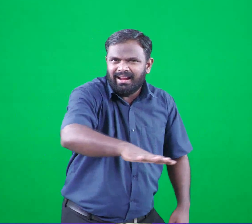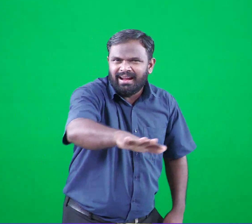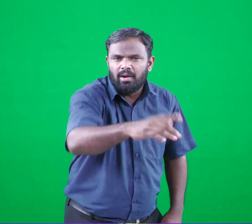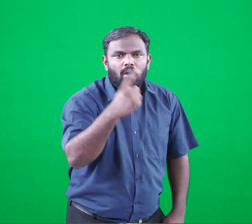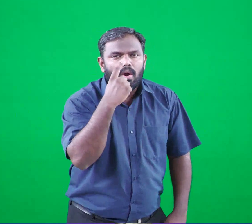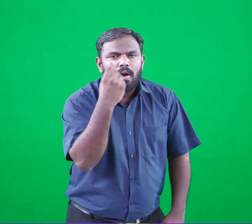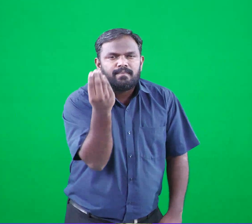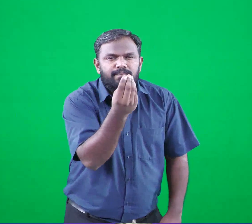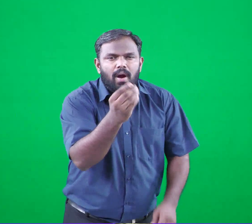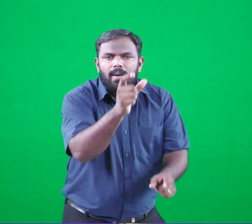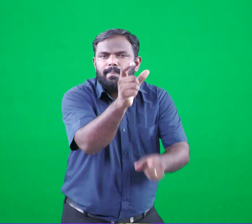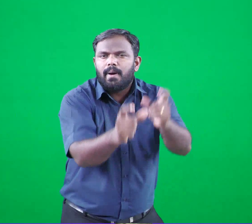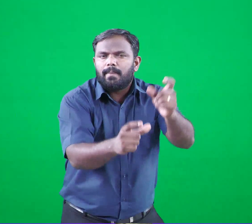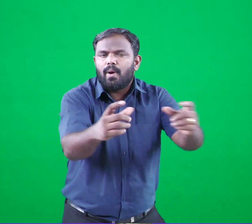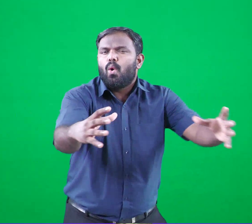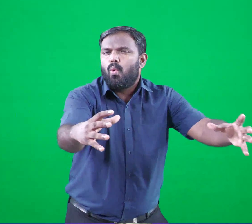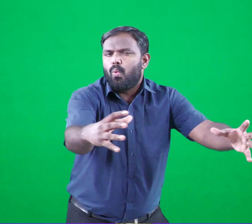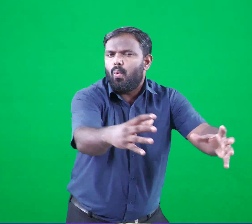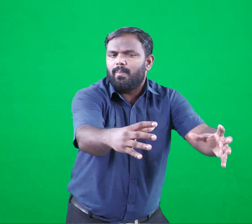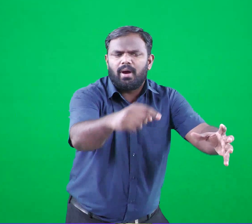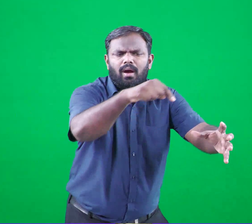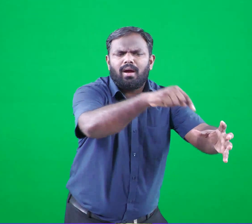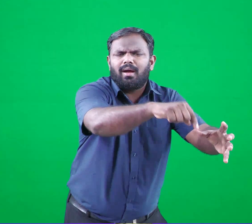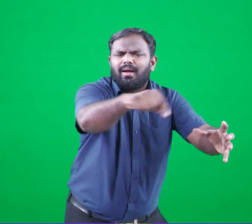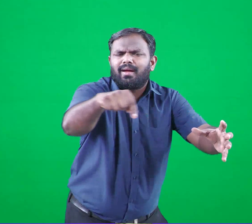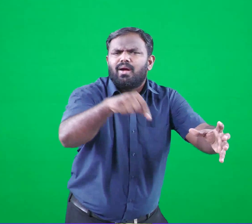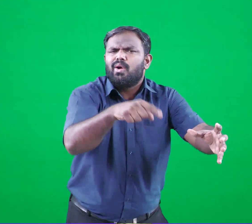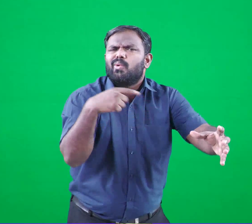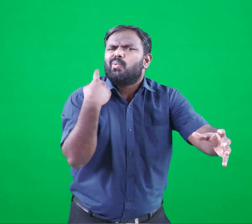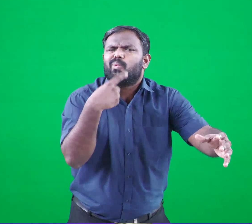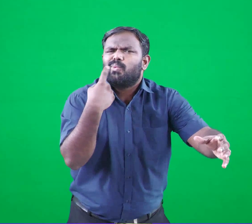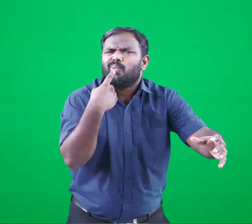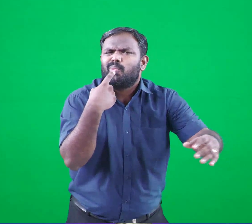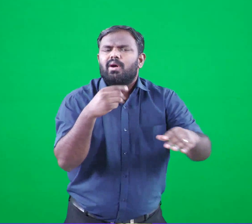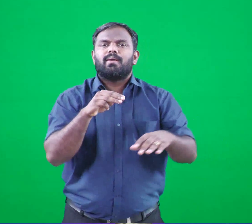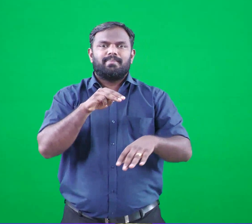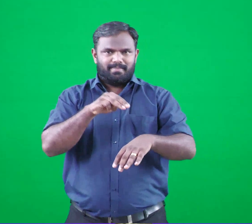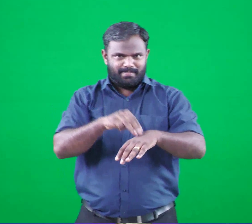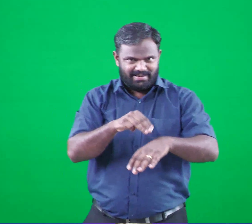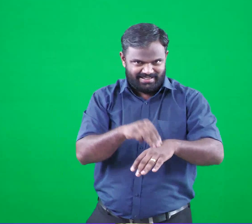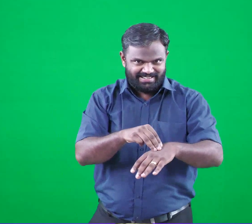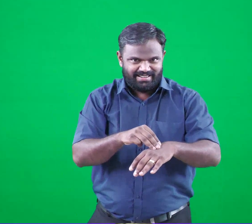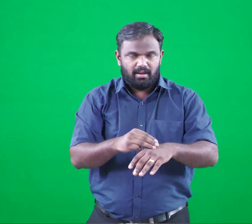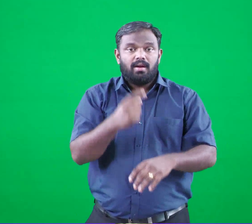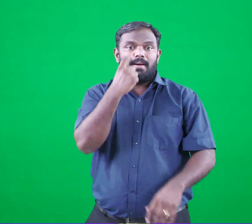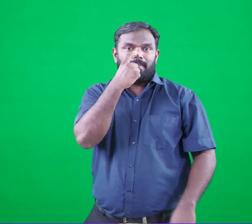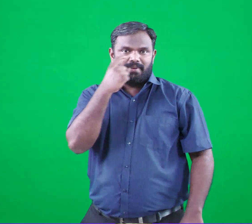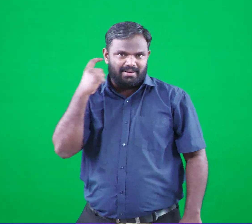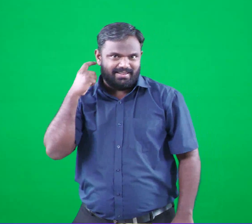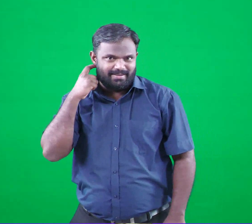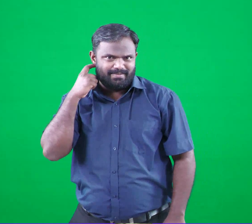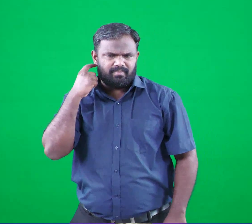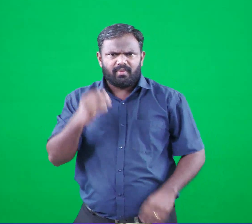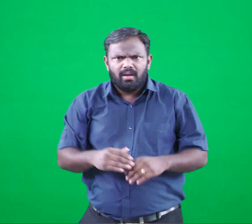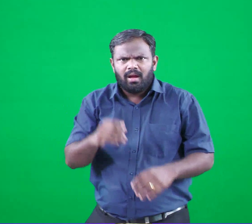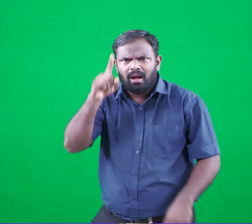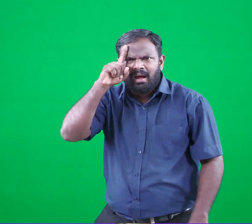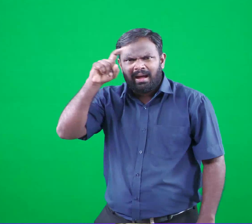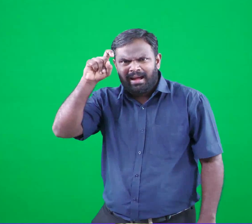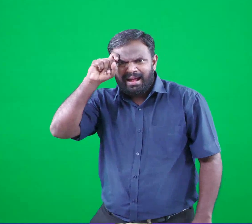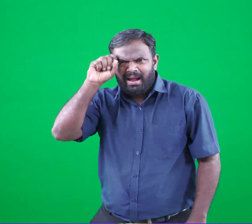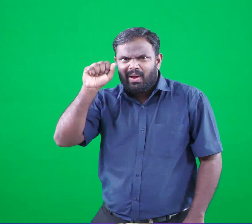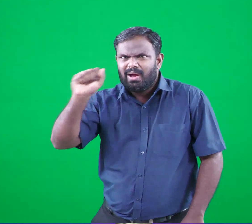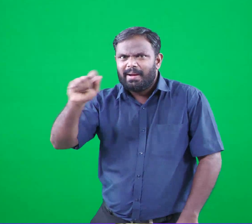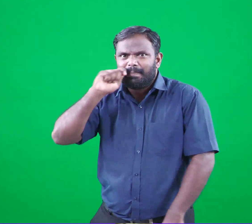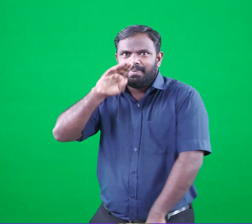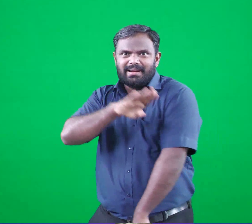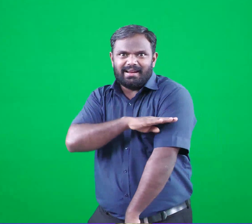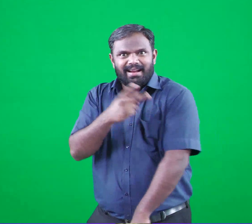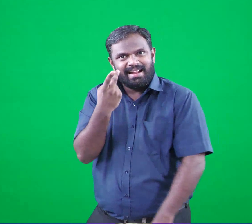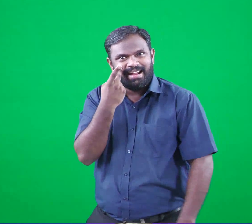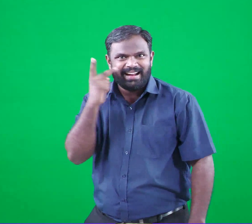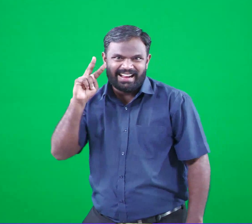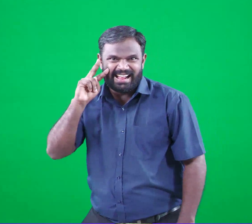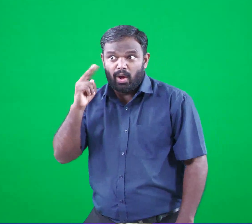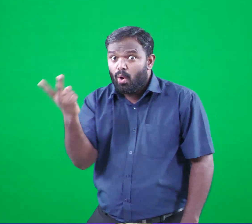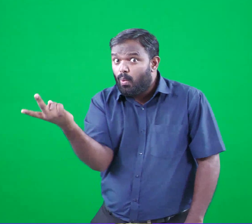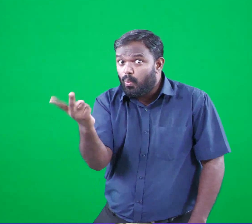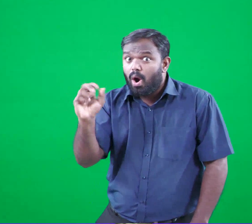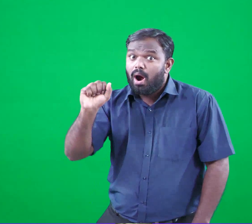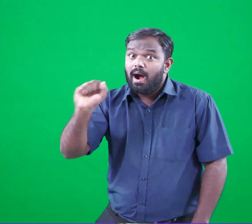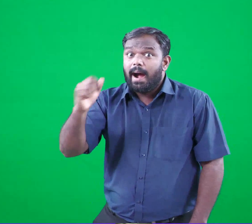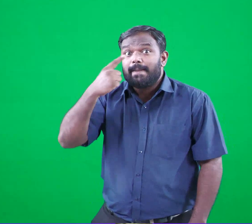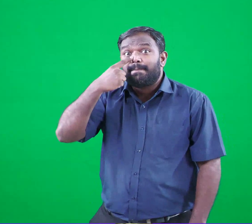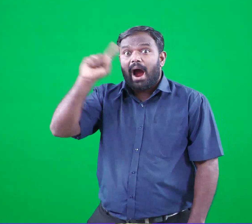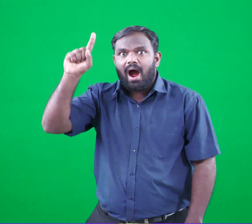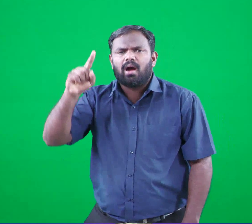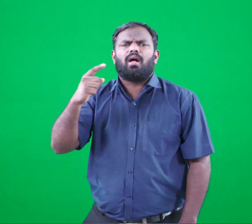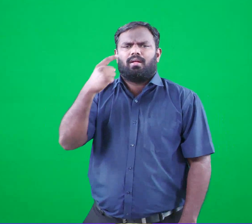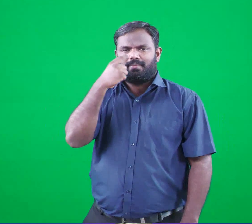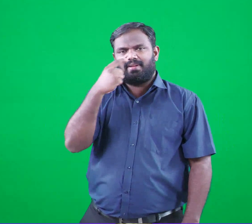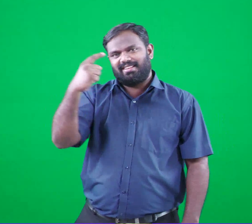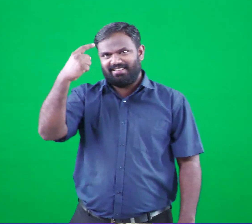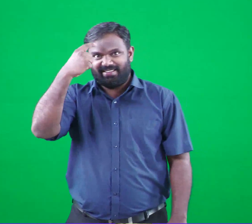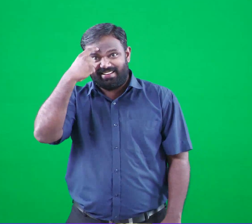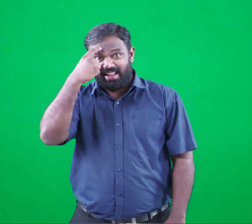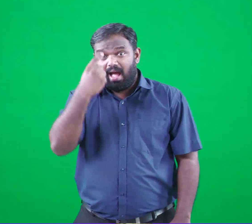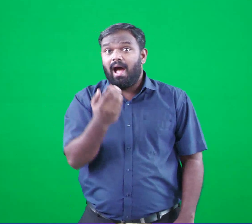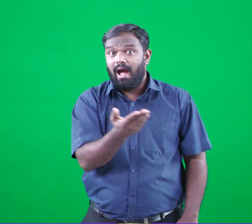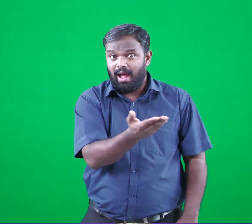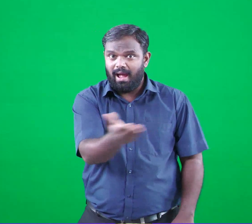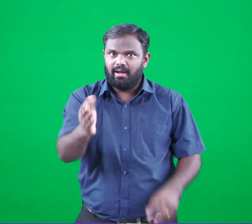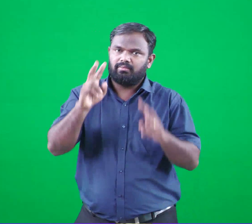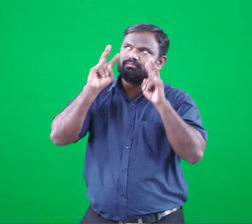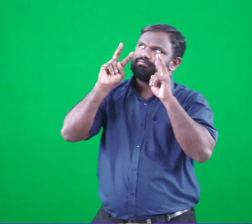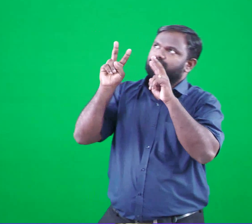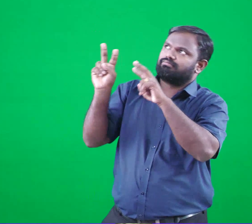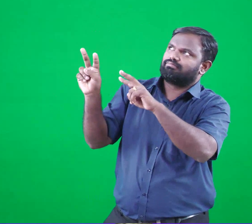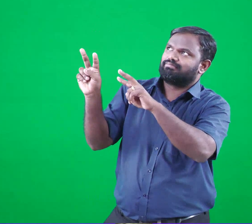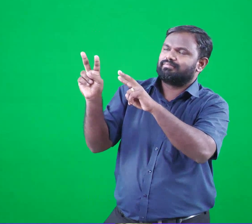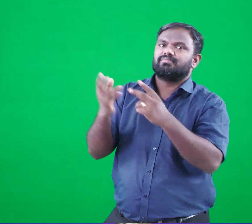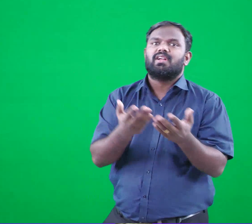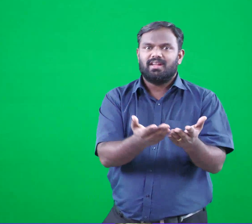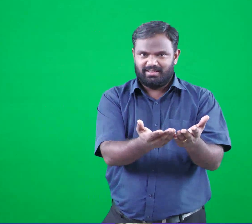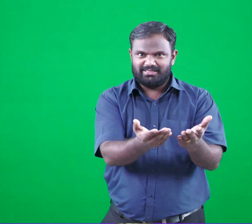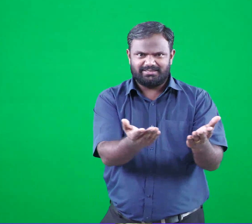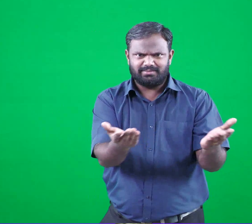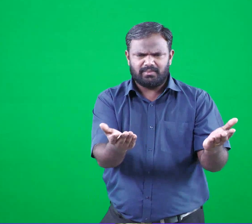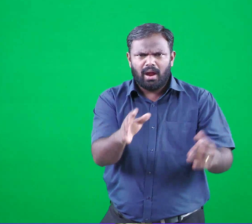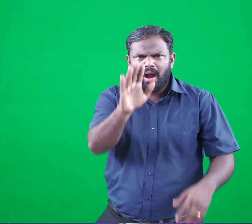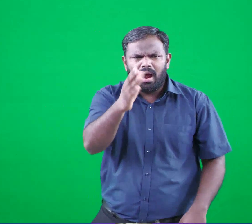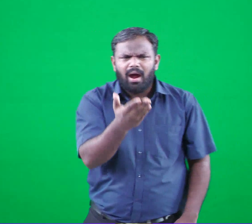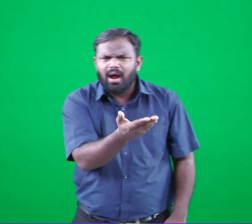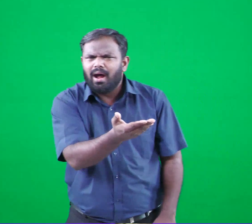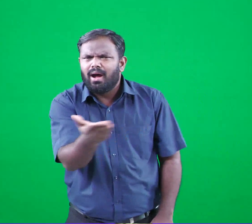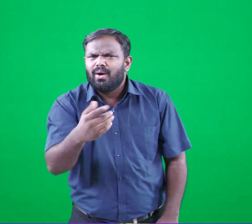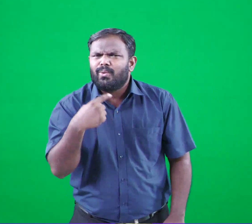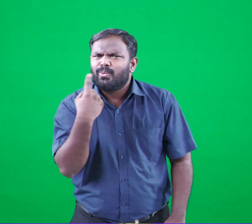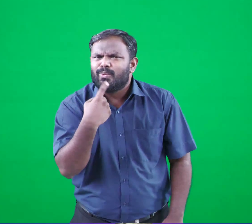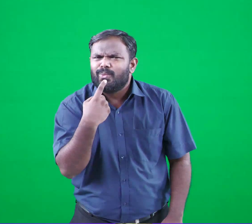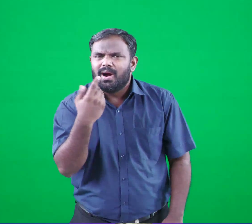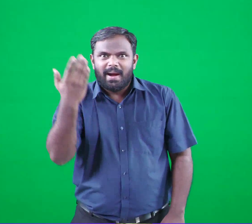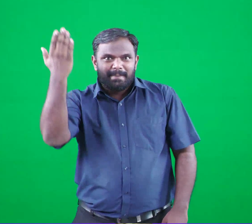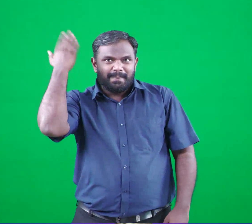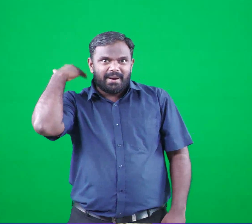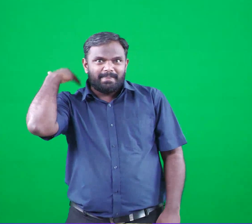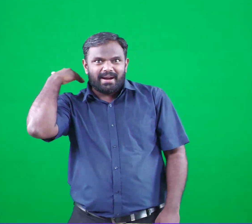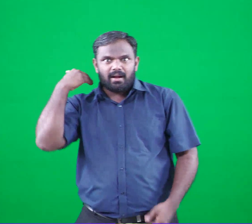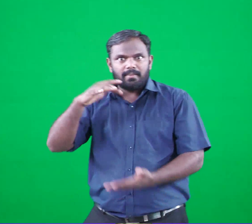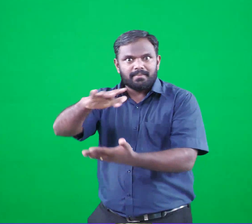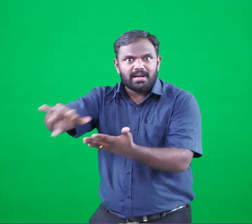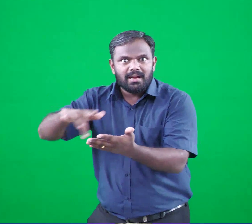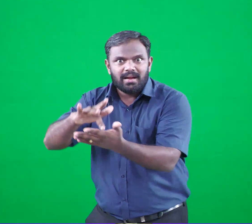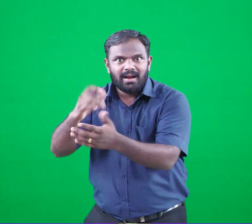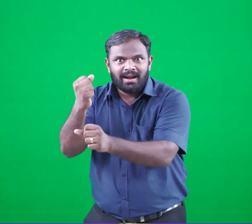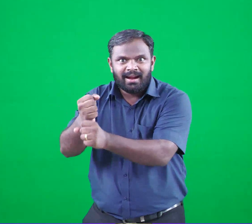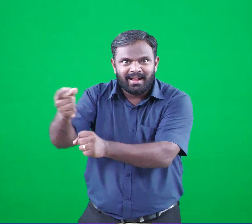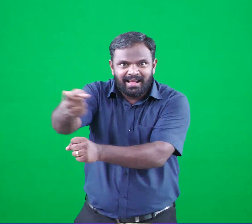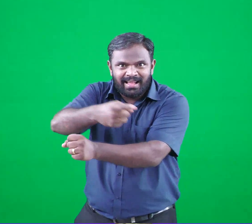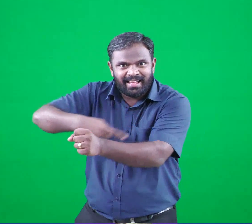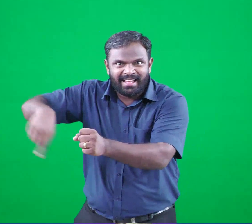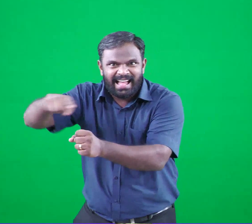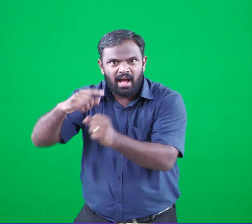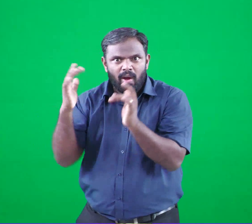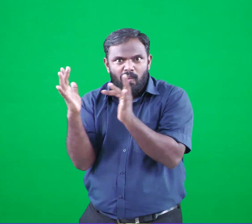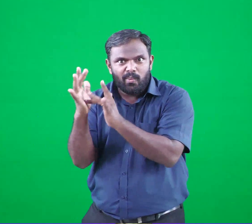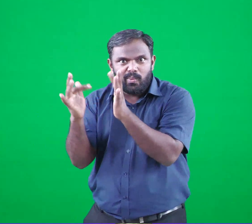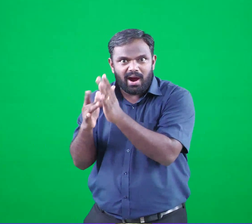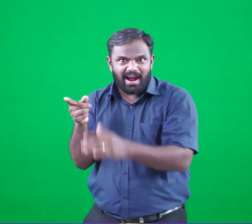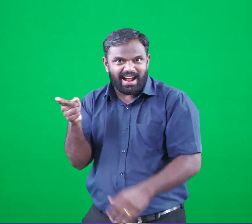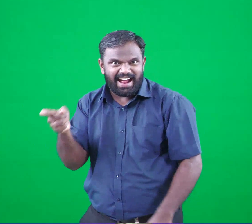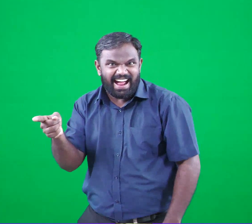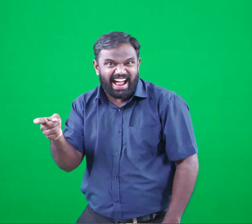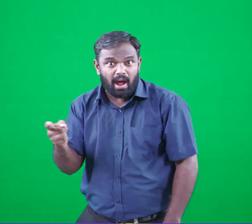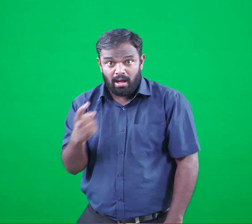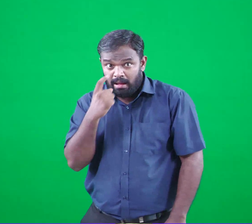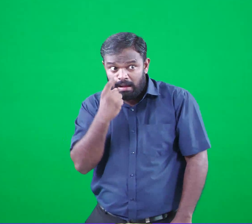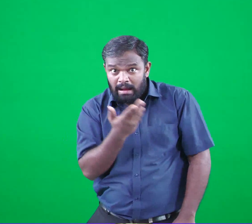Among them were Mary Magdalene, Mary the mother of James the younger and of Joses, and Salome.